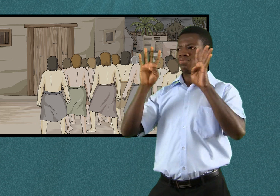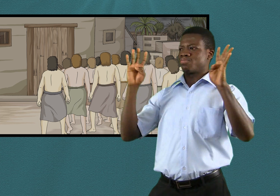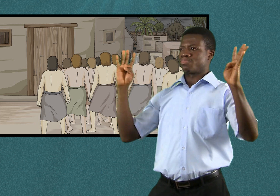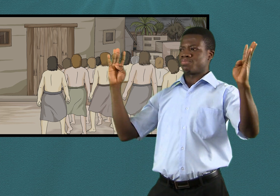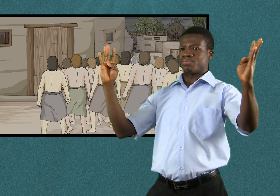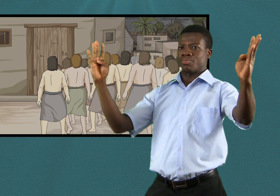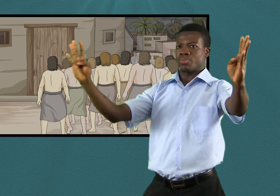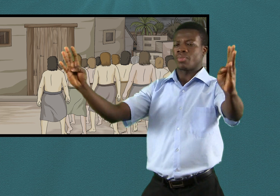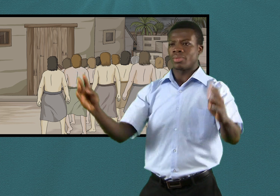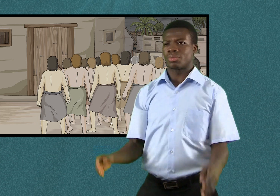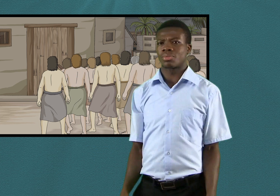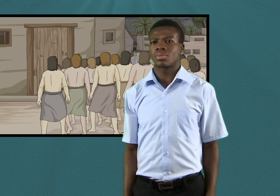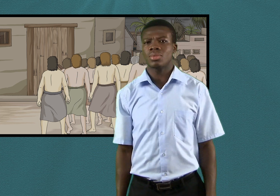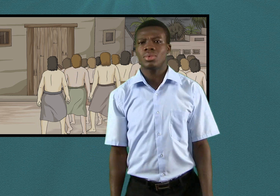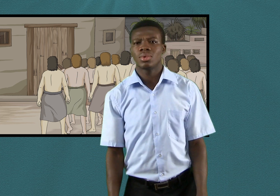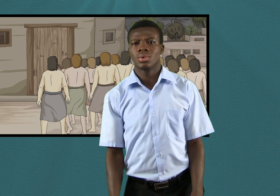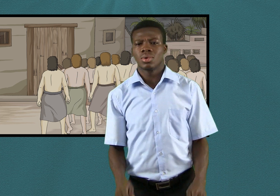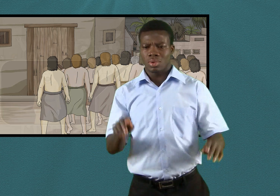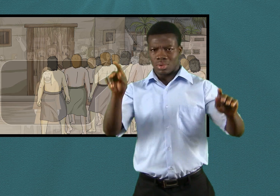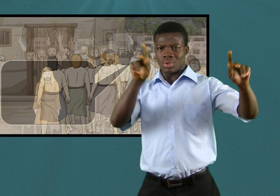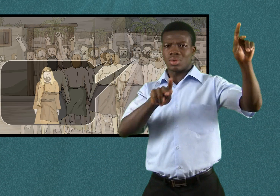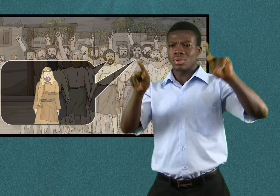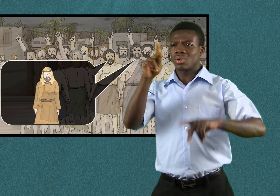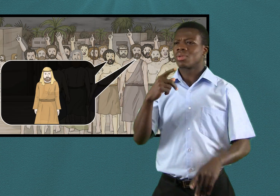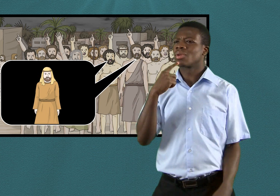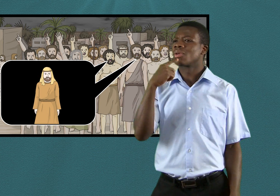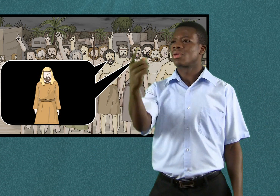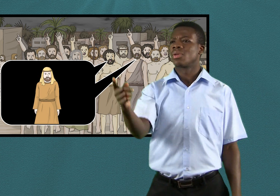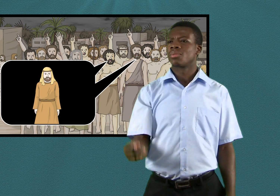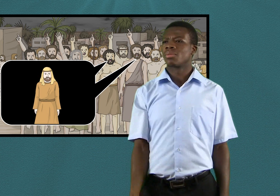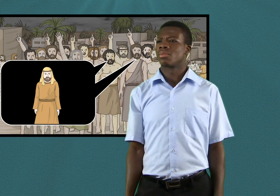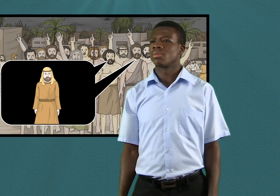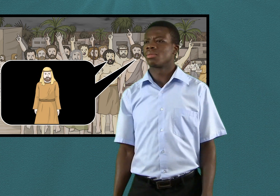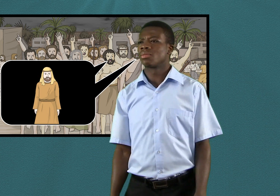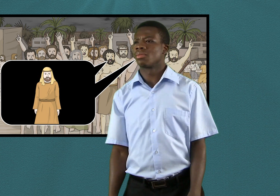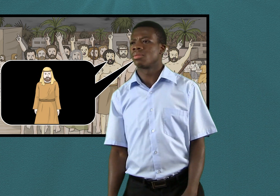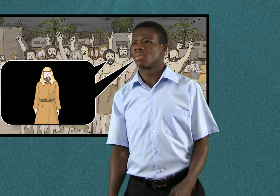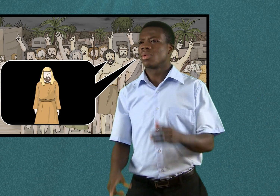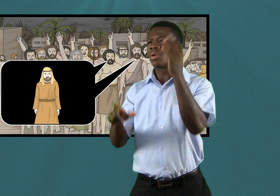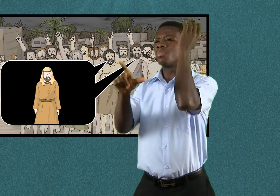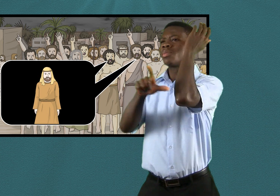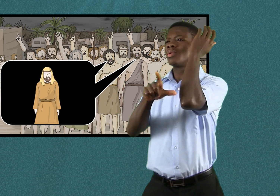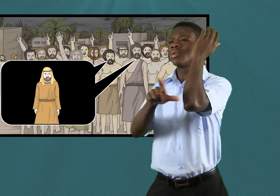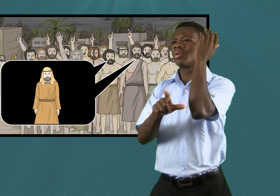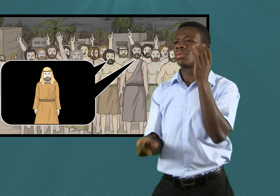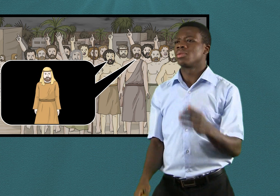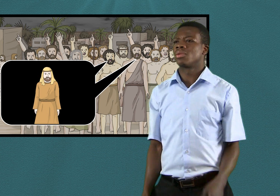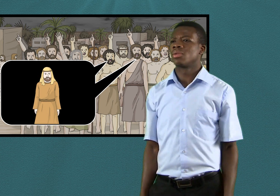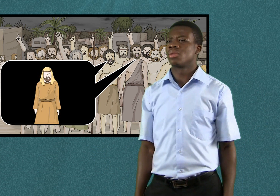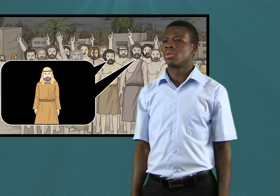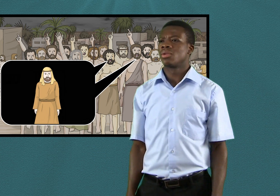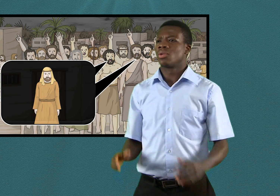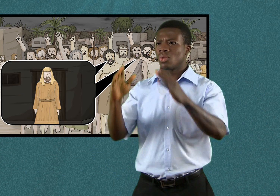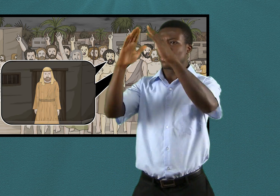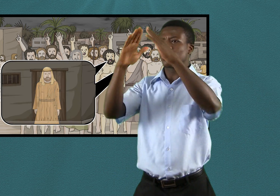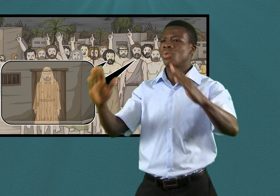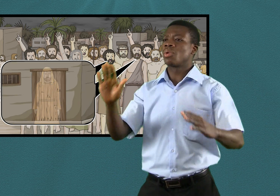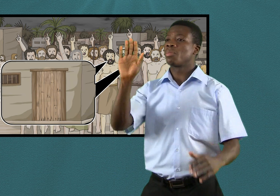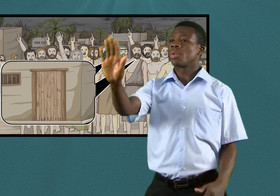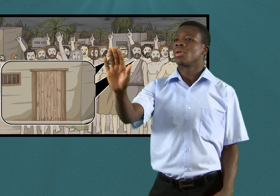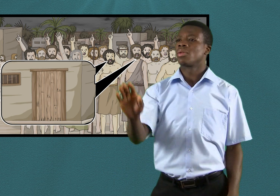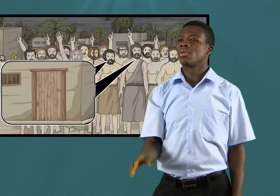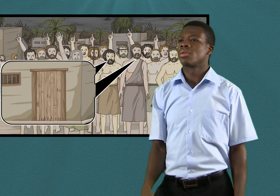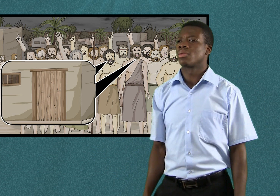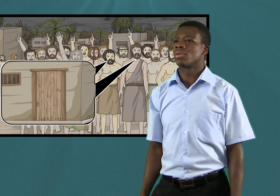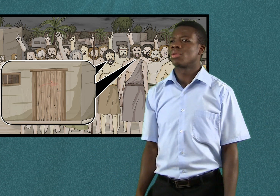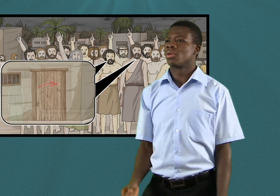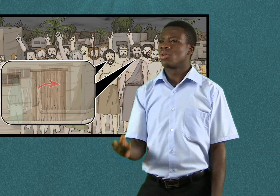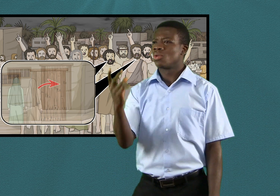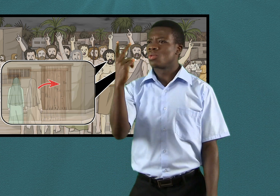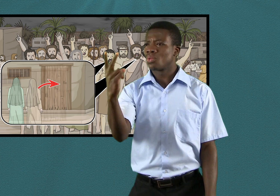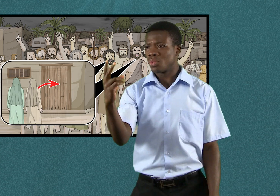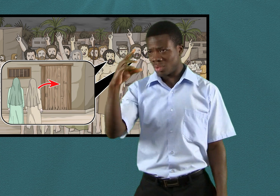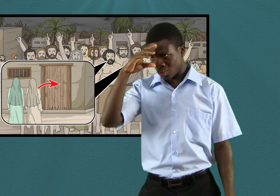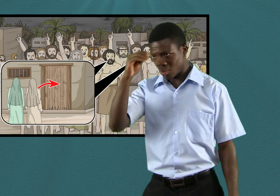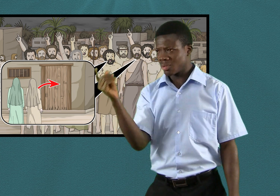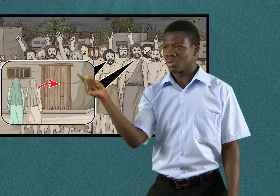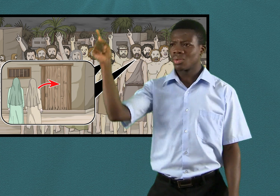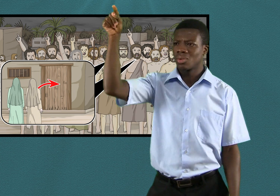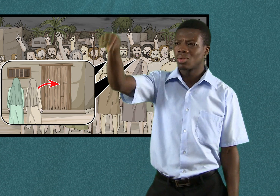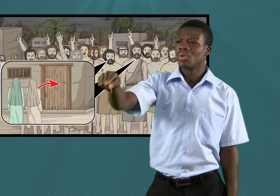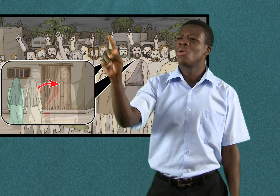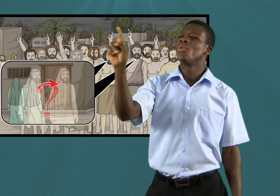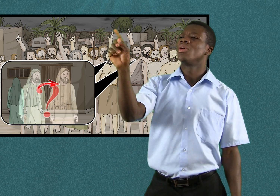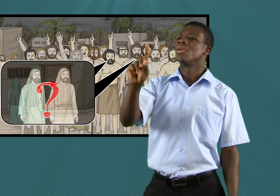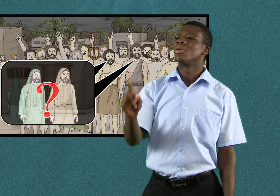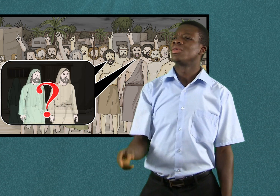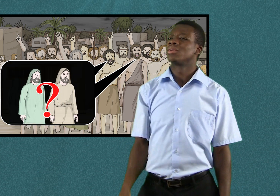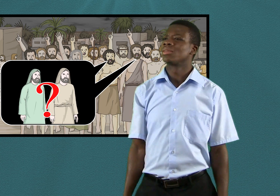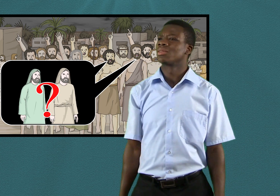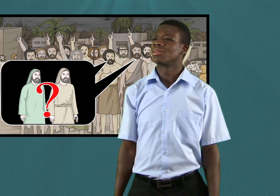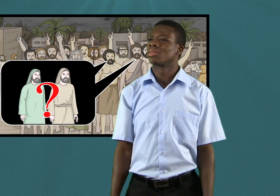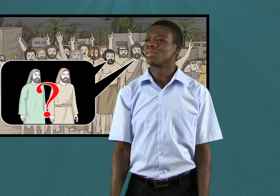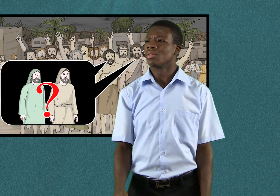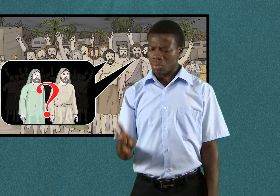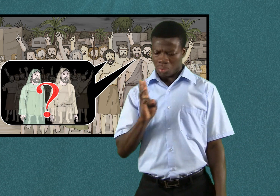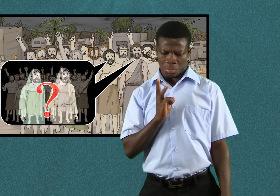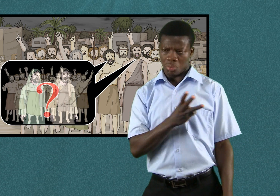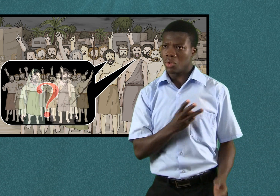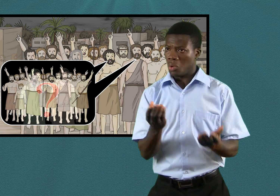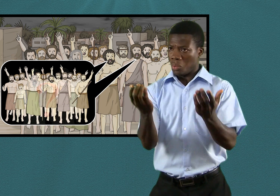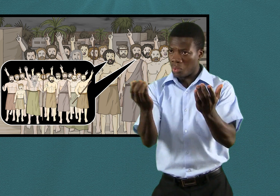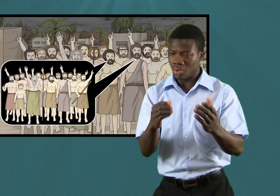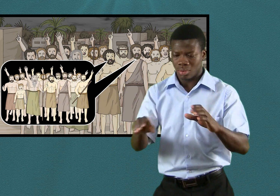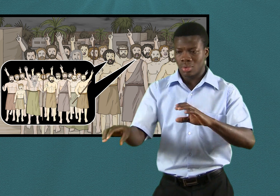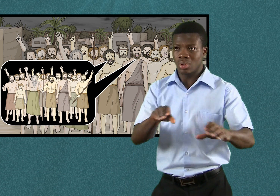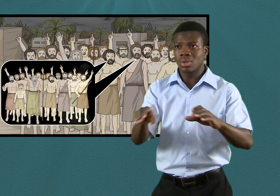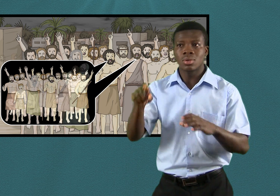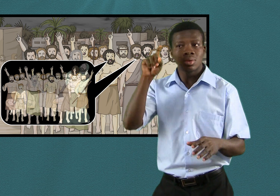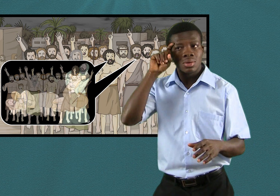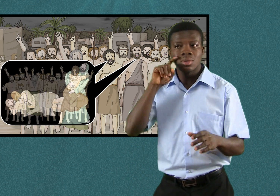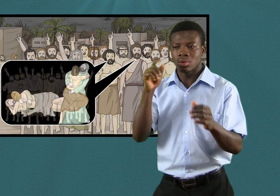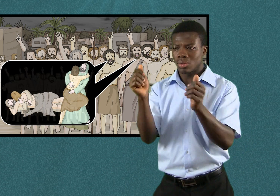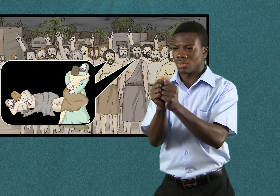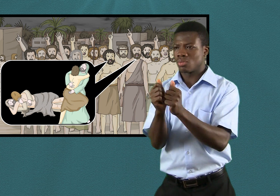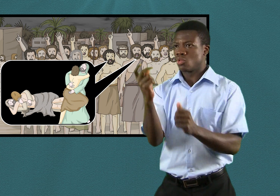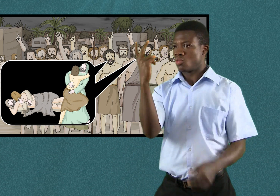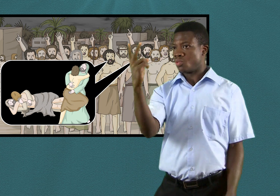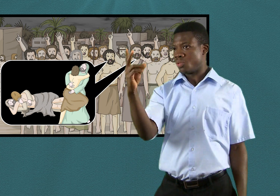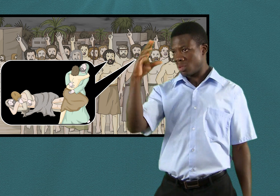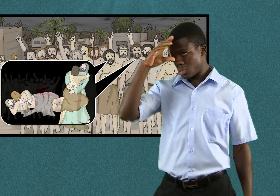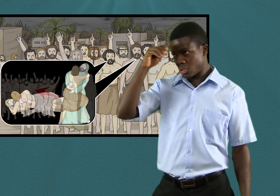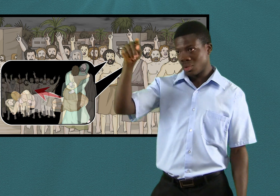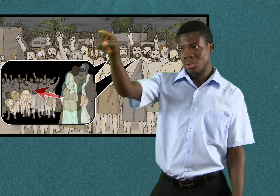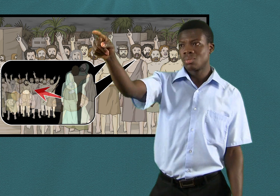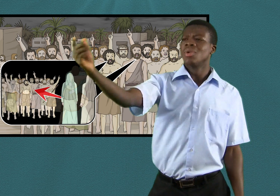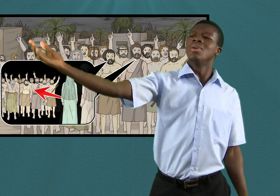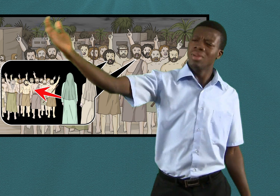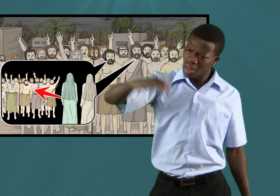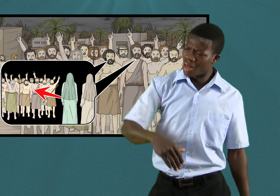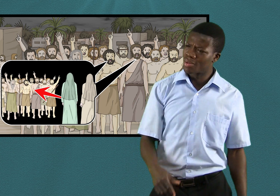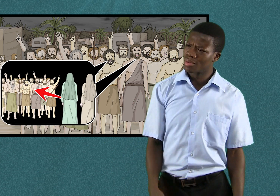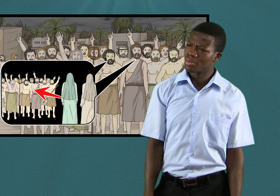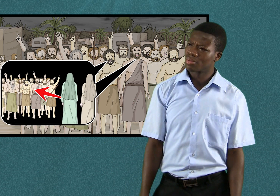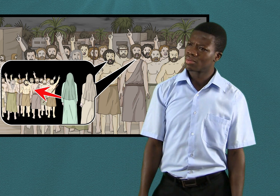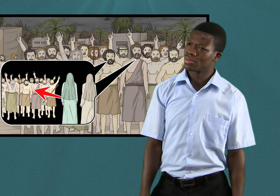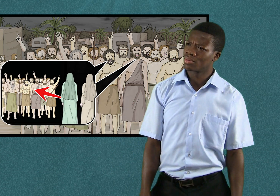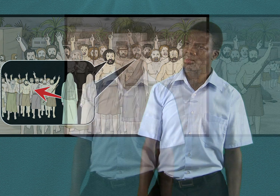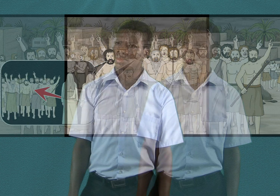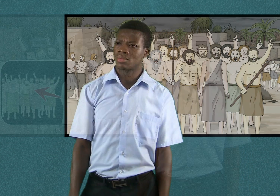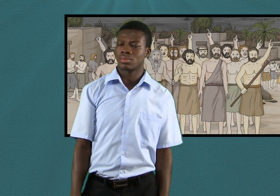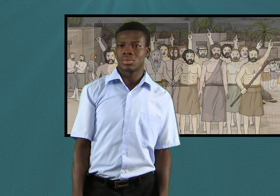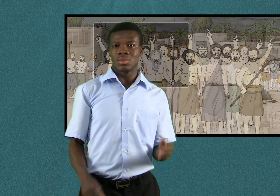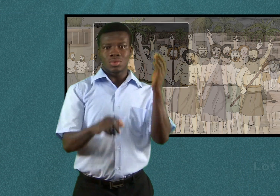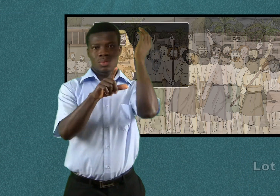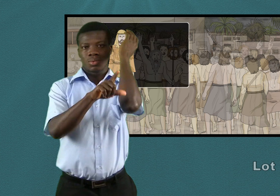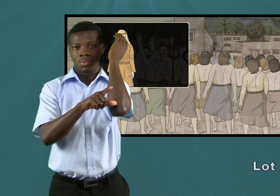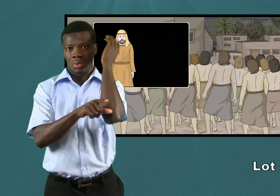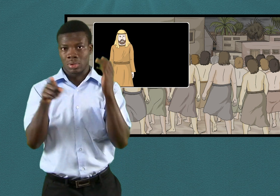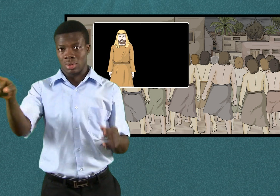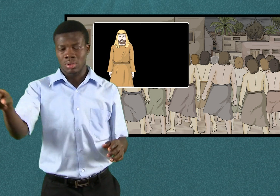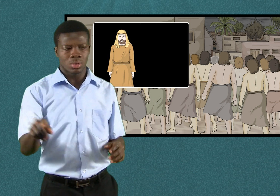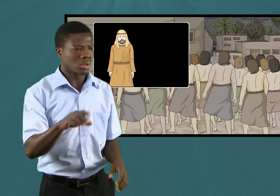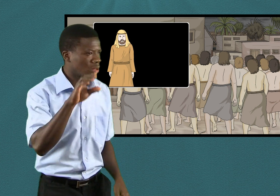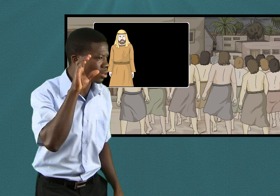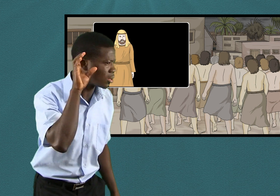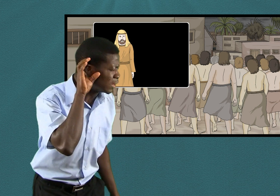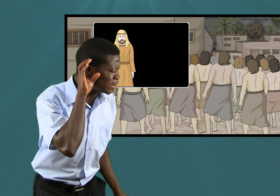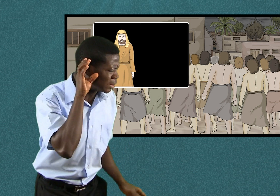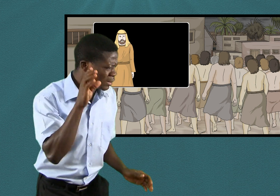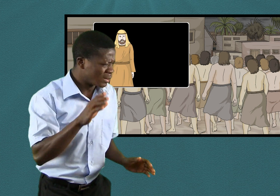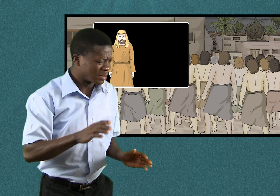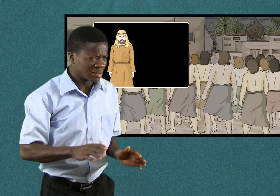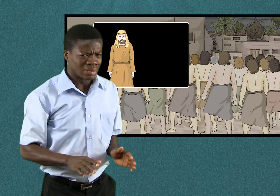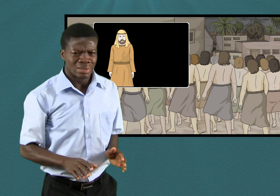They called out to Lot, saying, “Where are the men who came to you tonight? Send them out to us so we can have relations with them!”